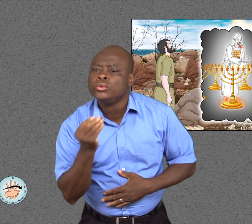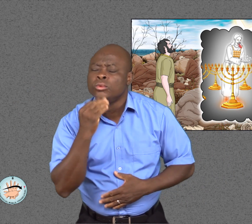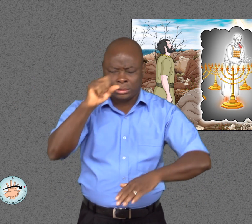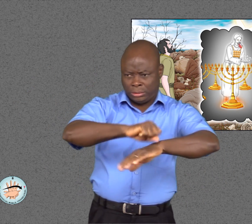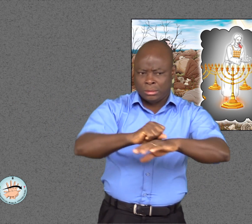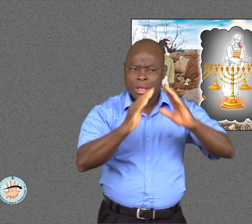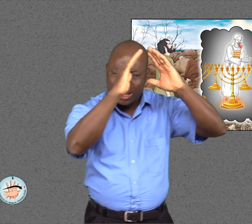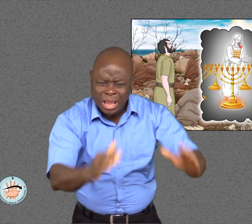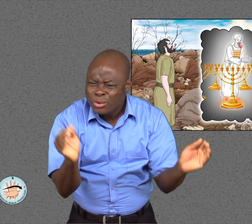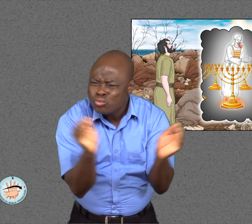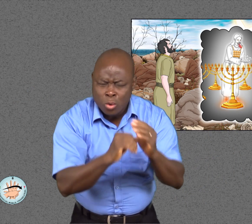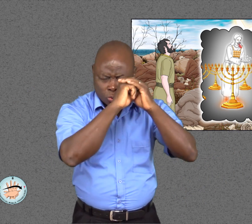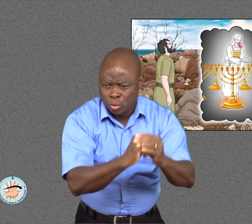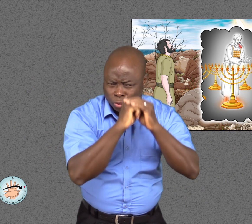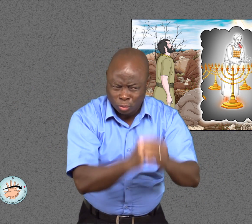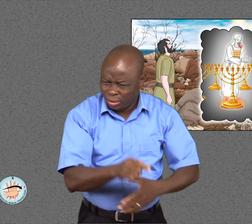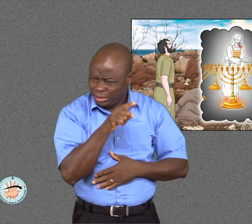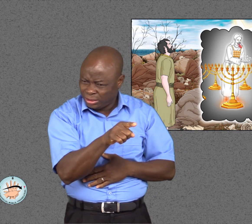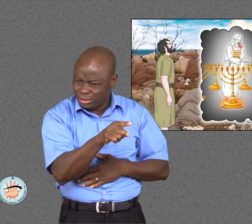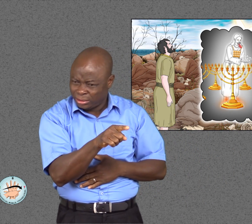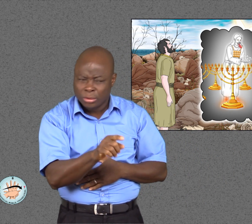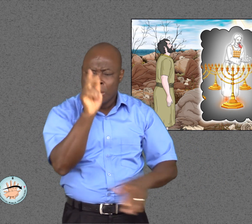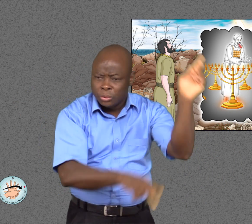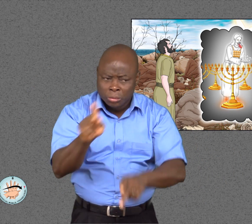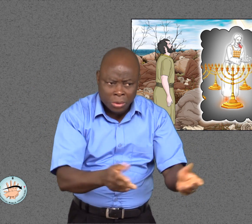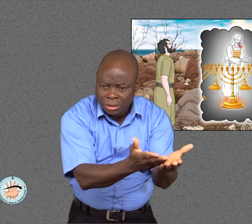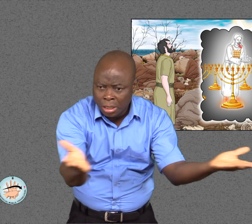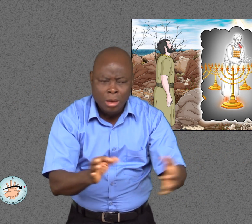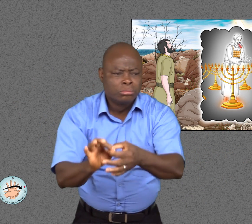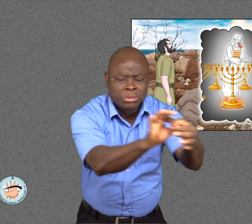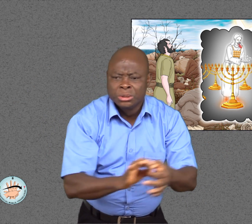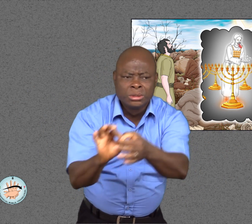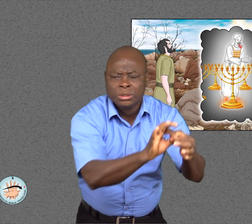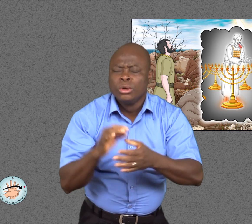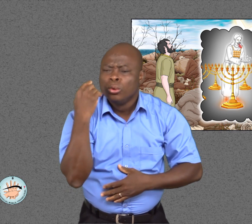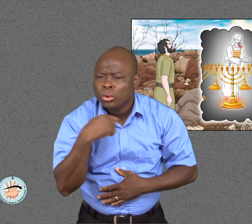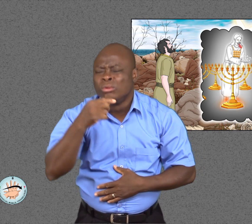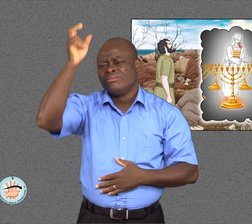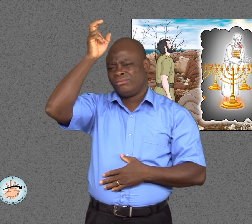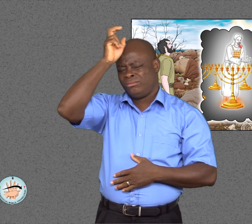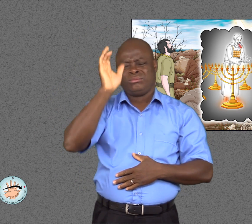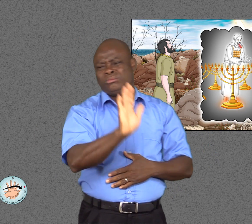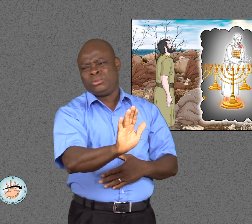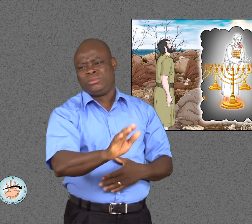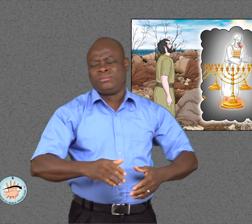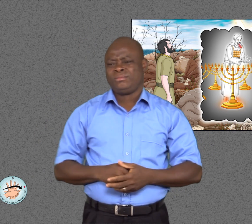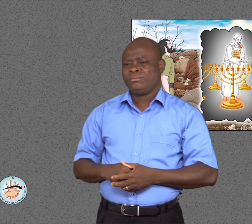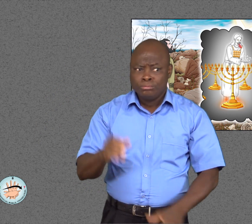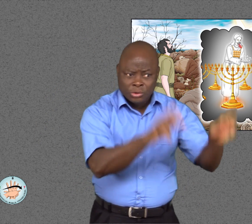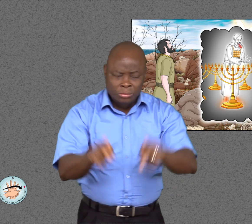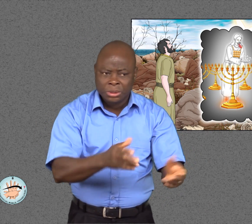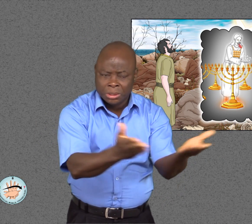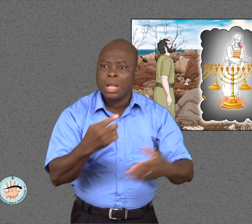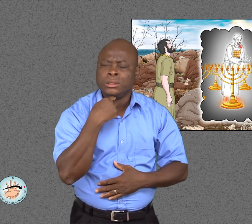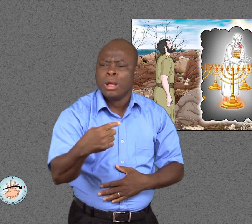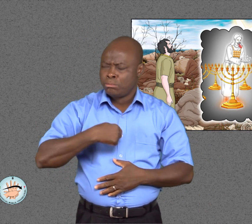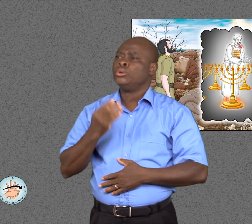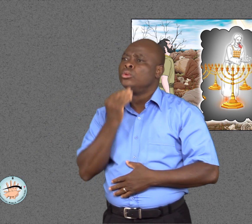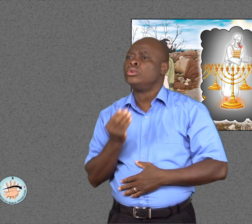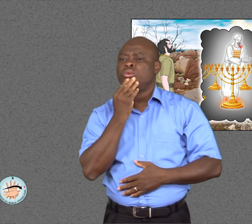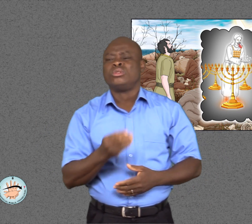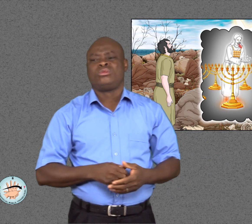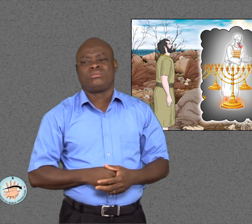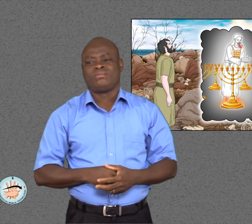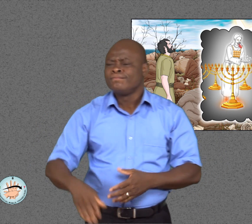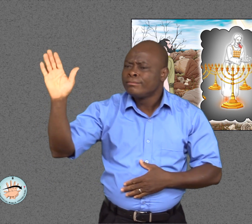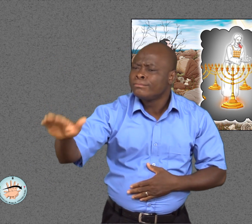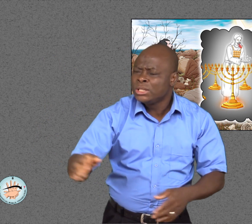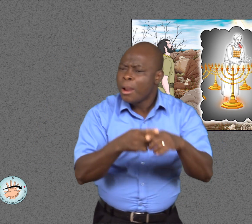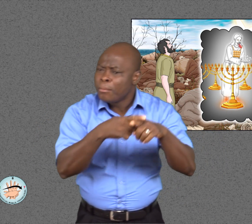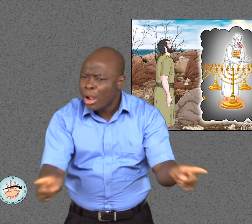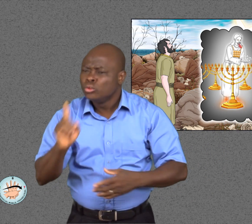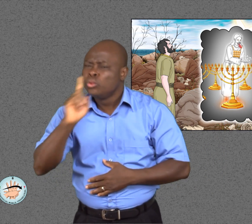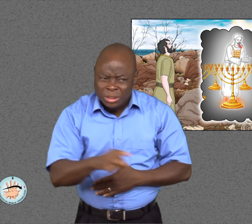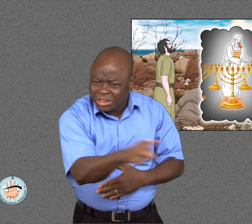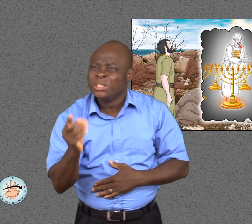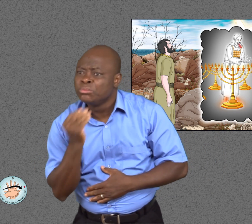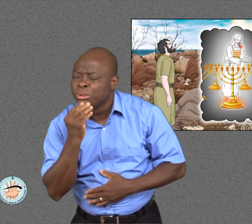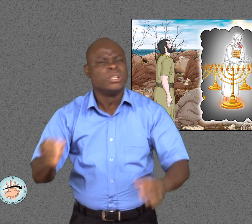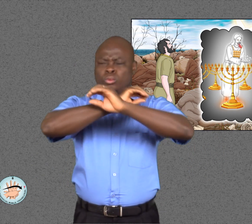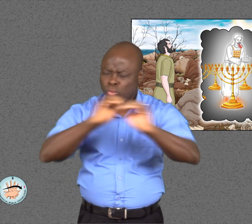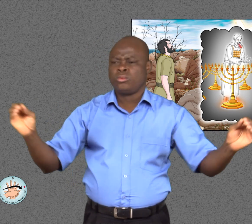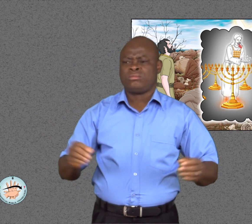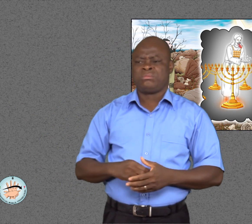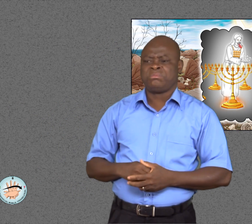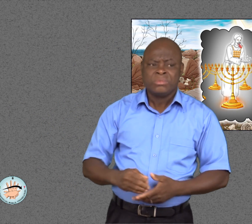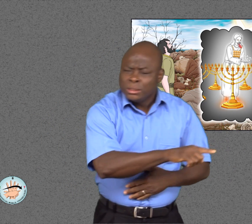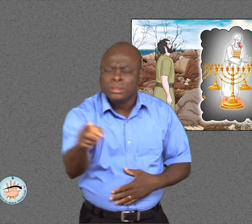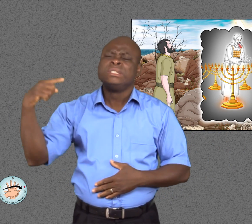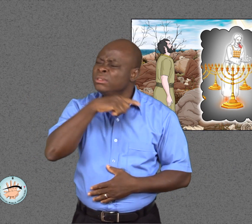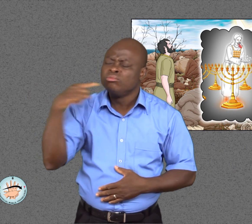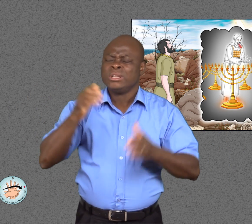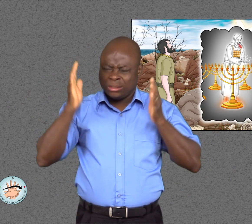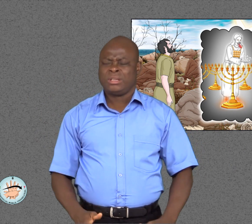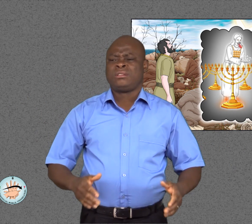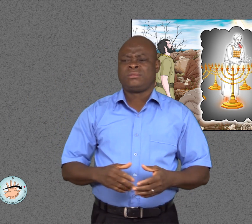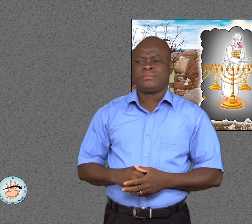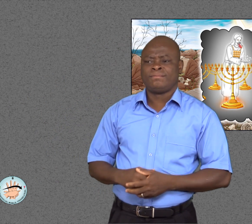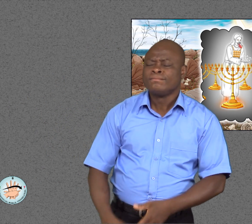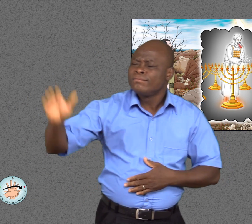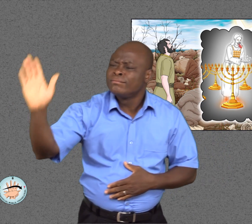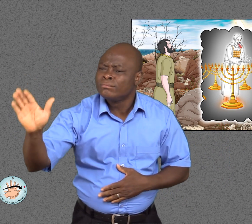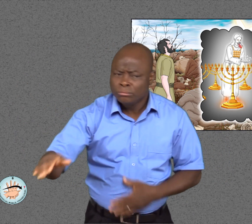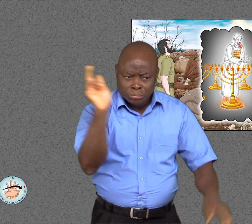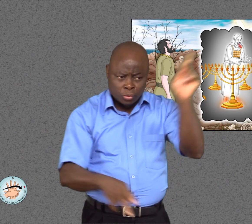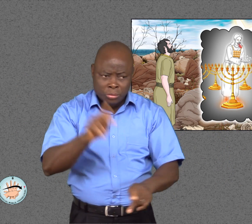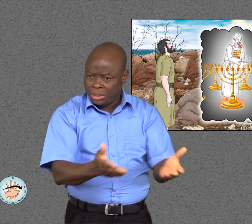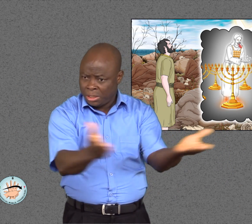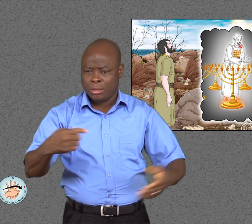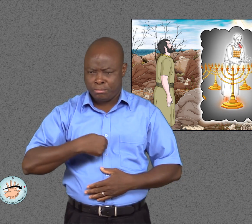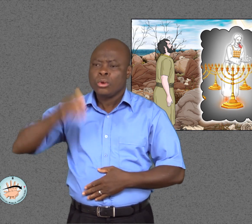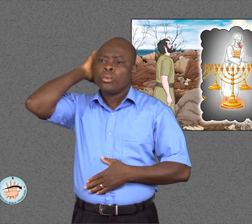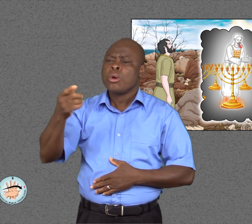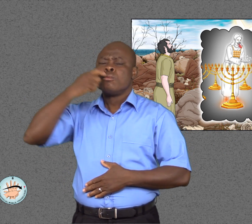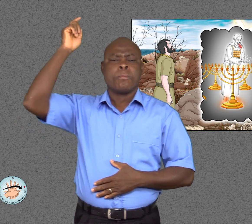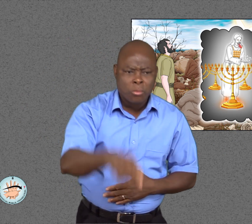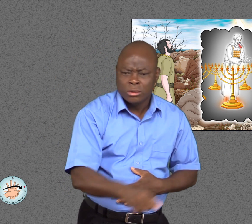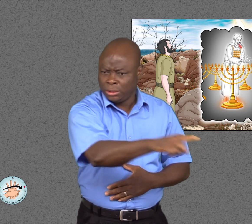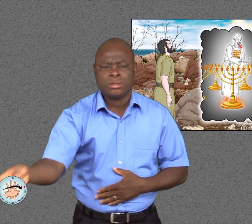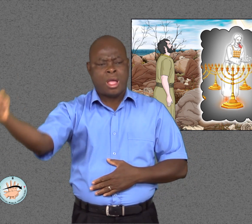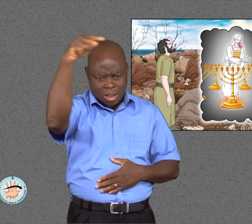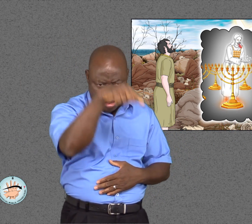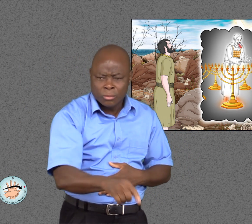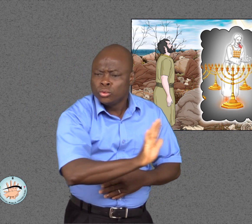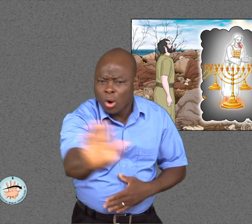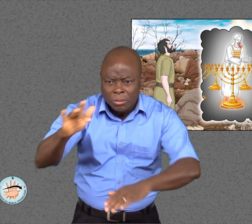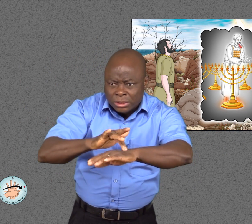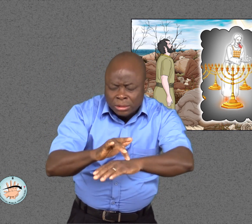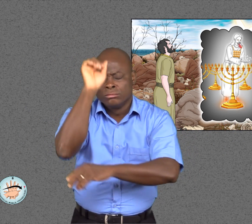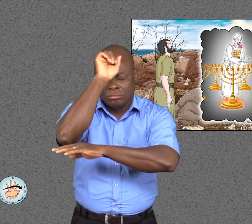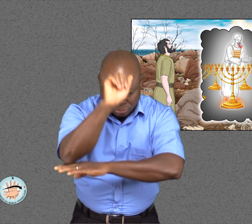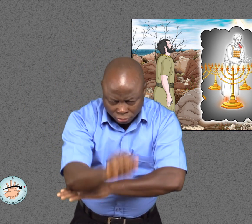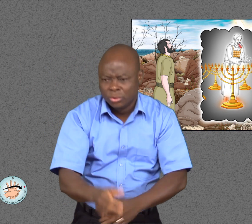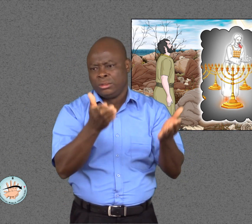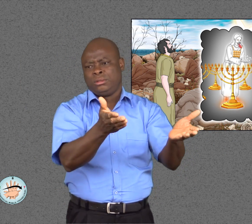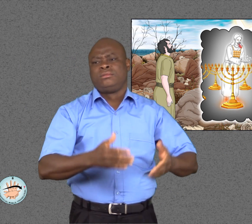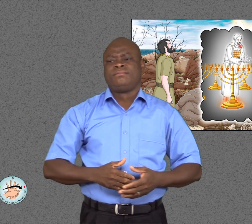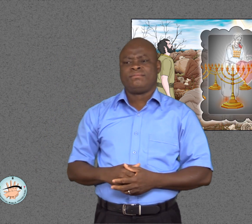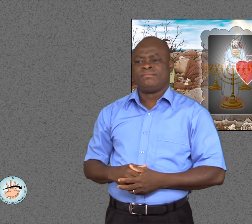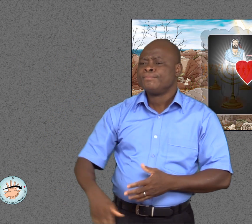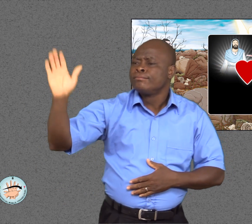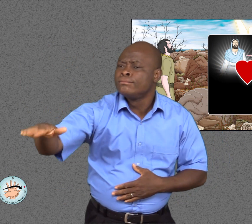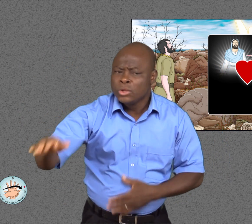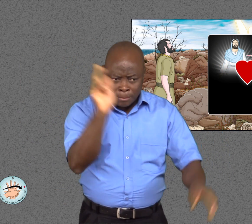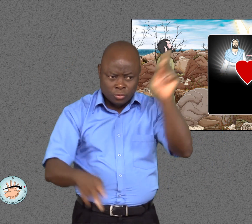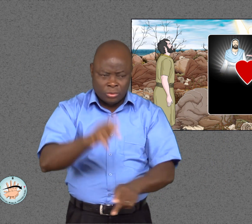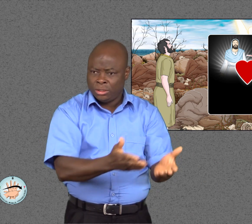Look at those who belong to the synagogue of Satan, who claim to be Jews but are liars instead.